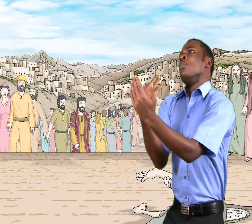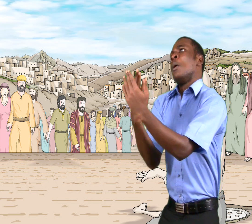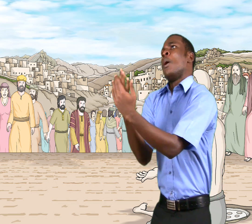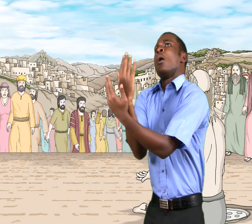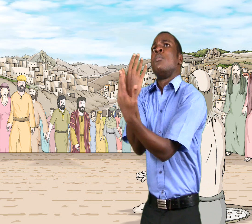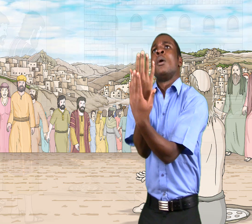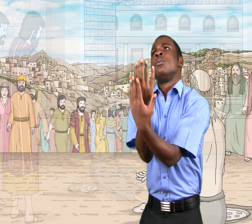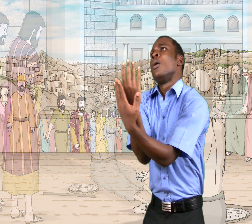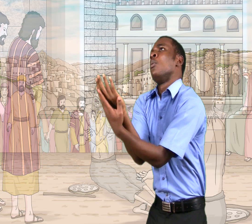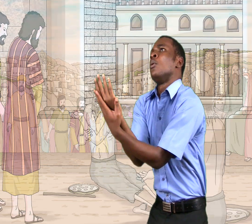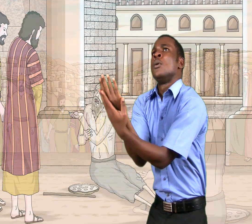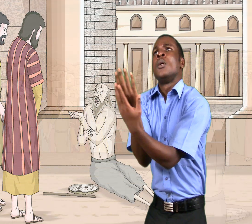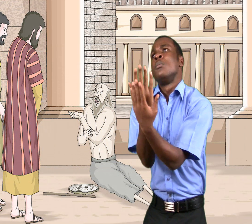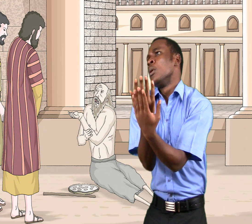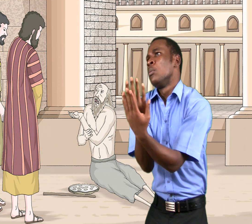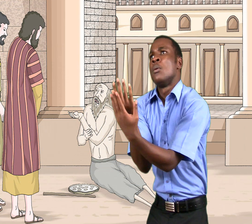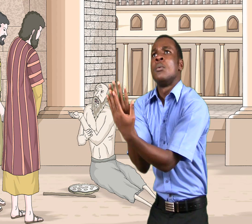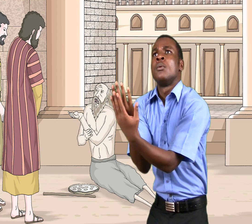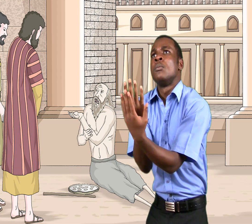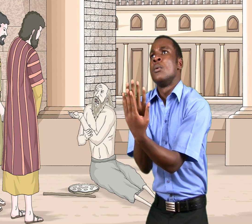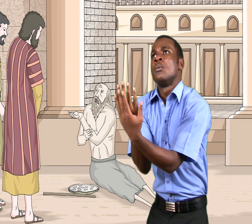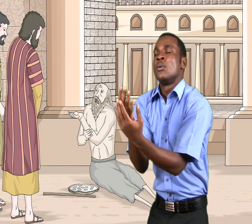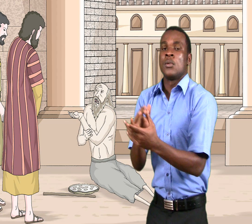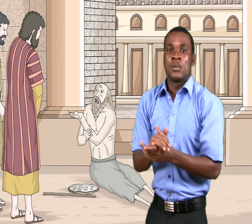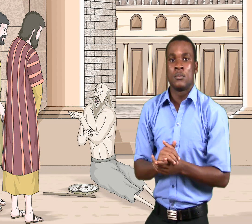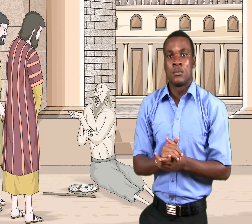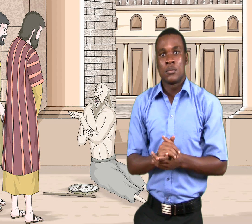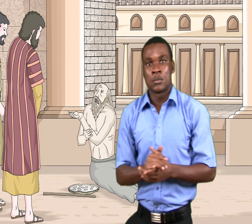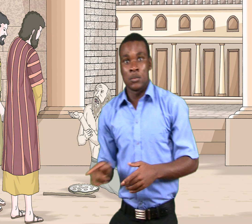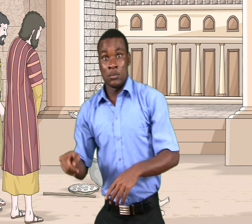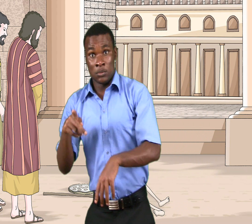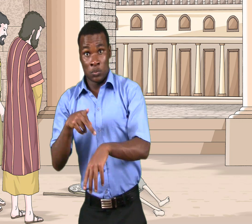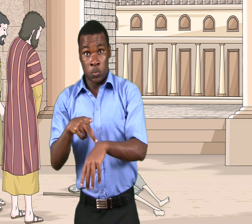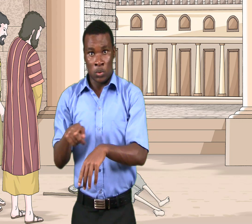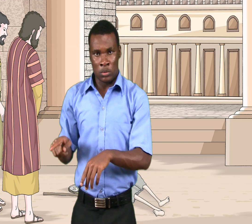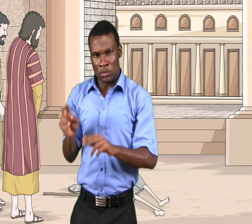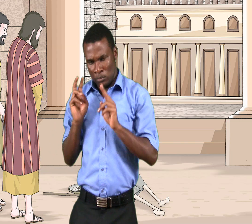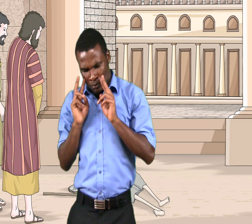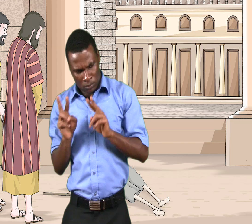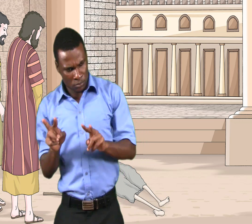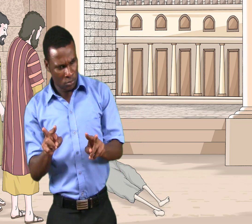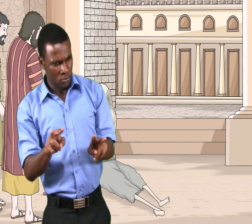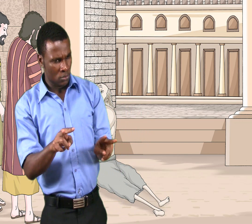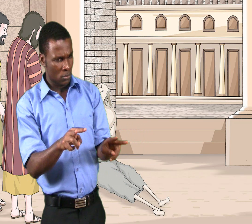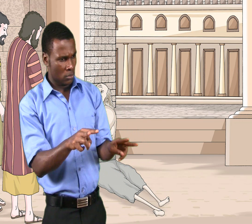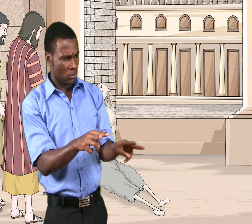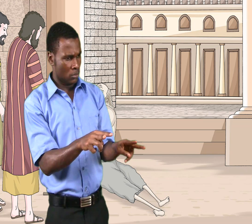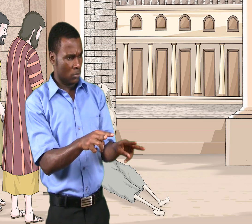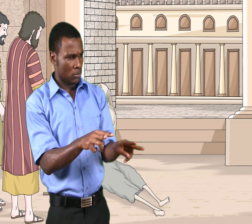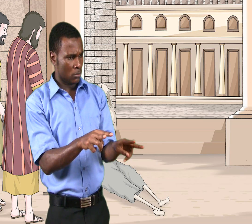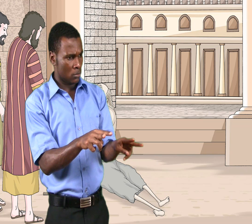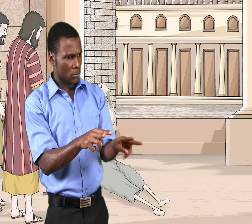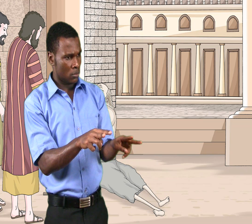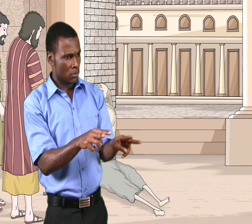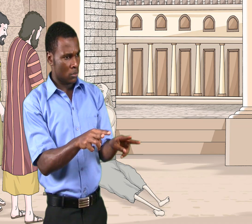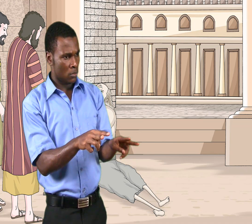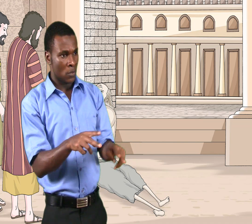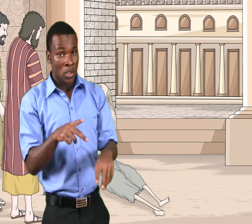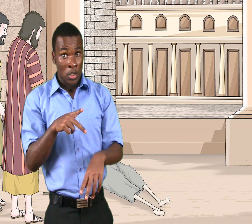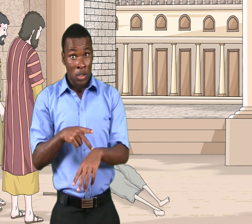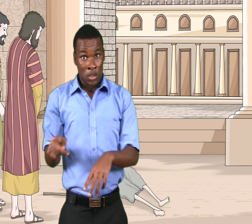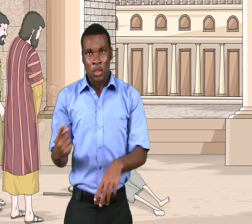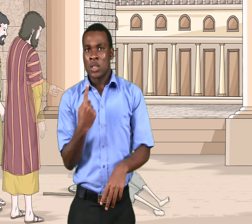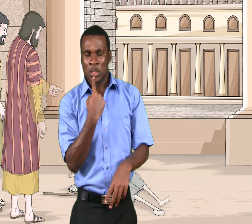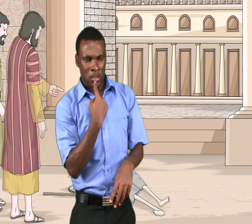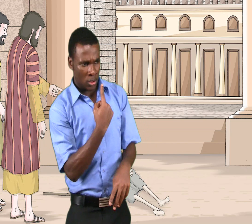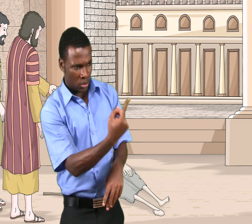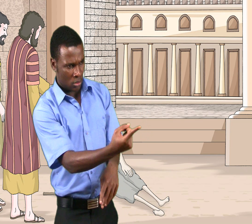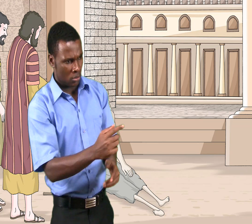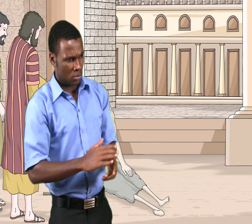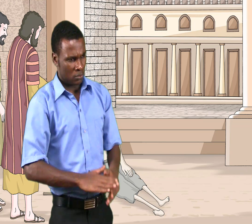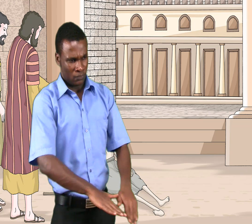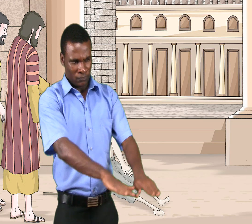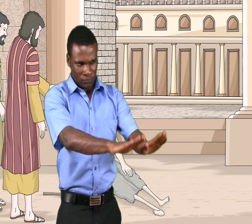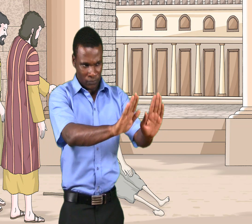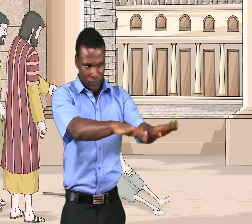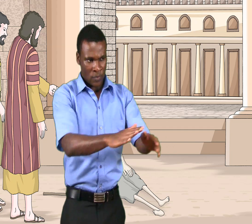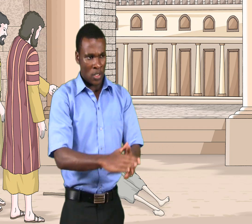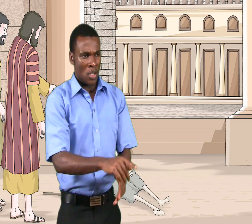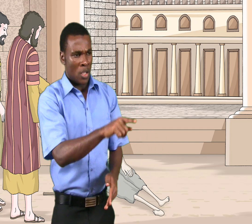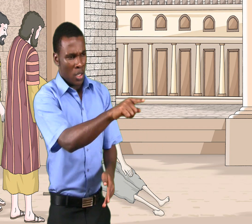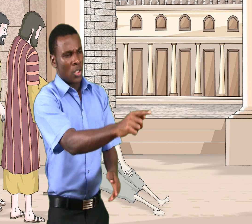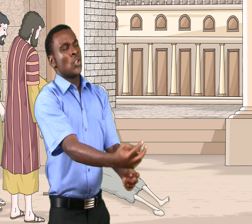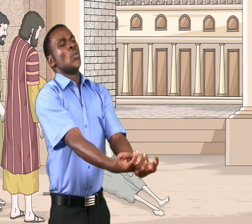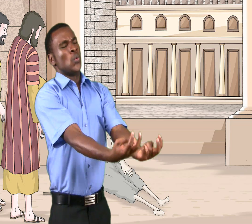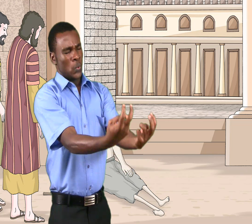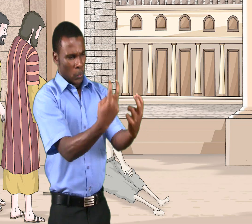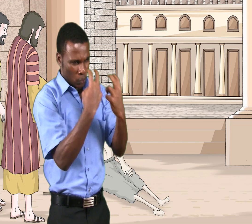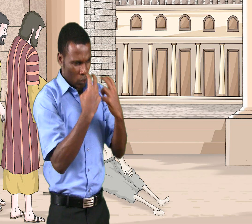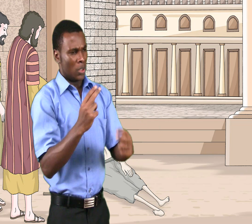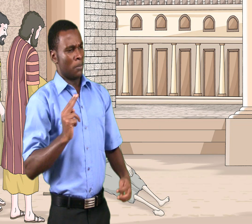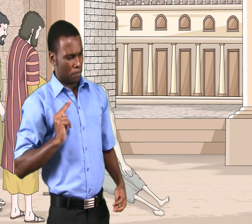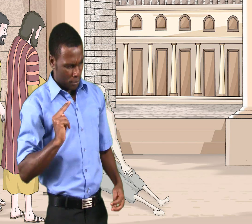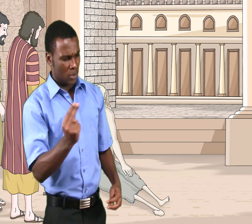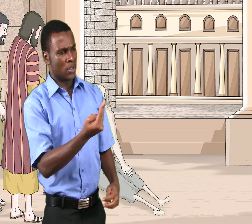said Peter.